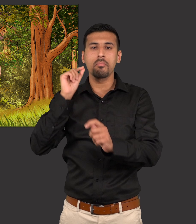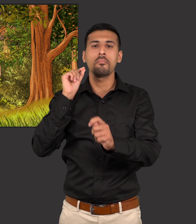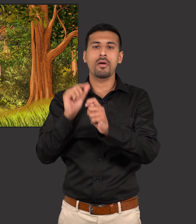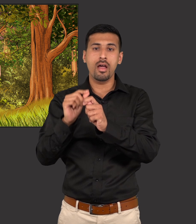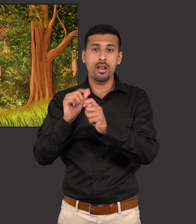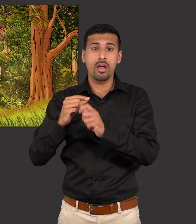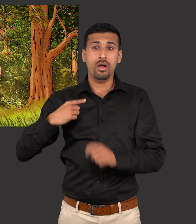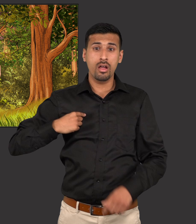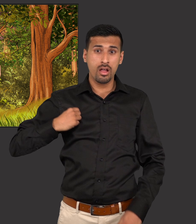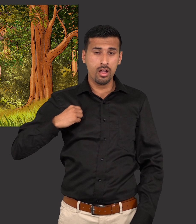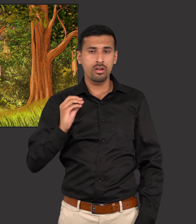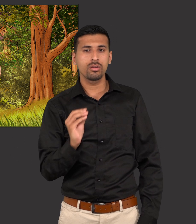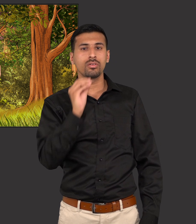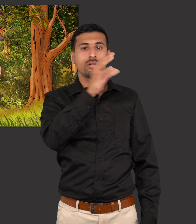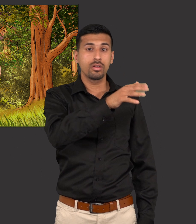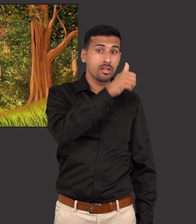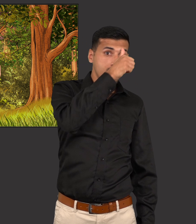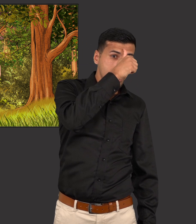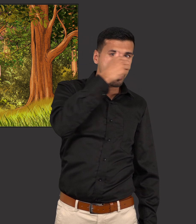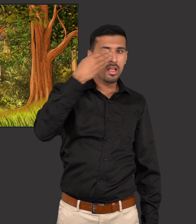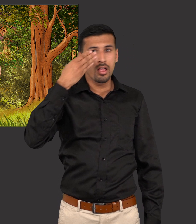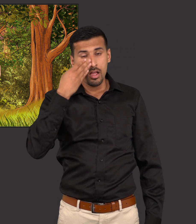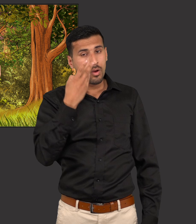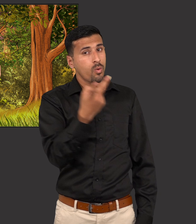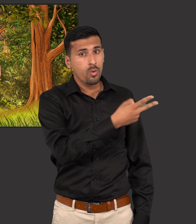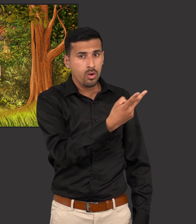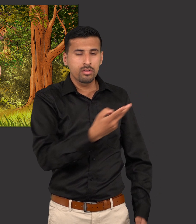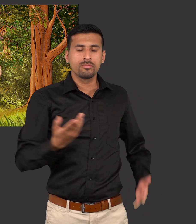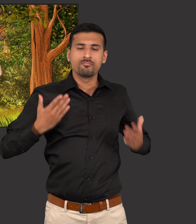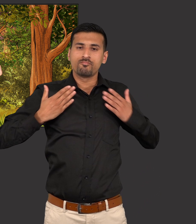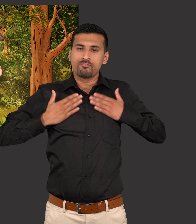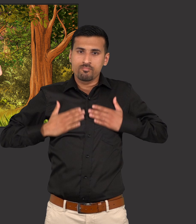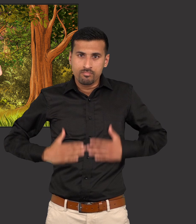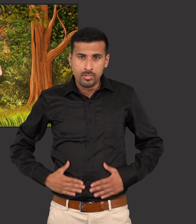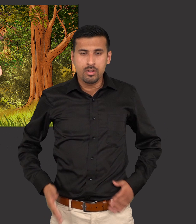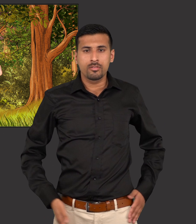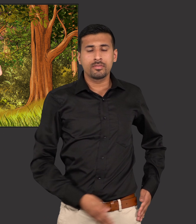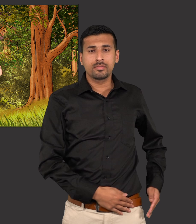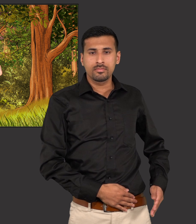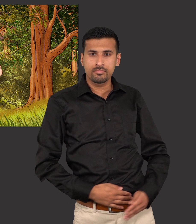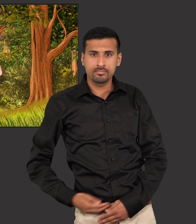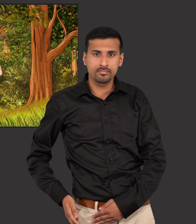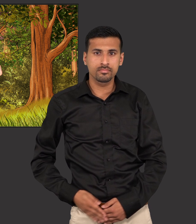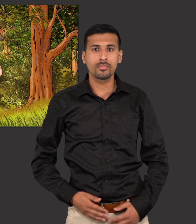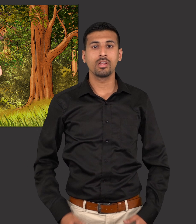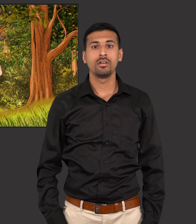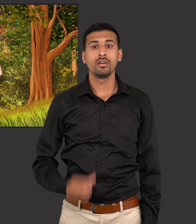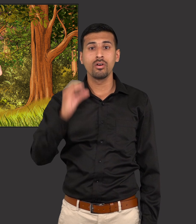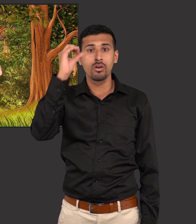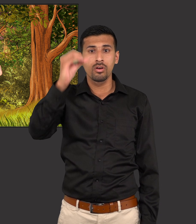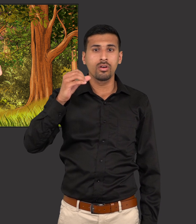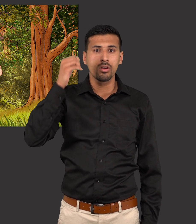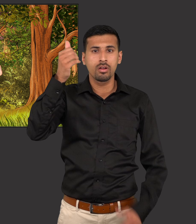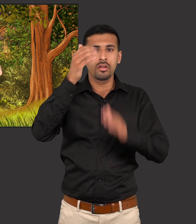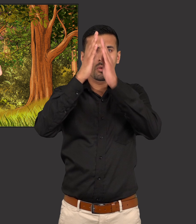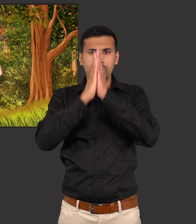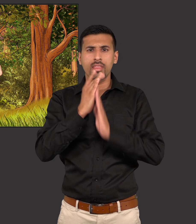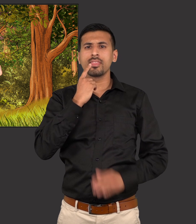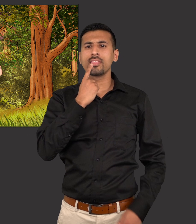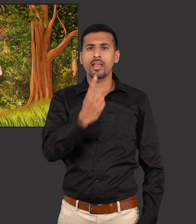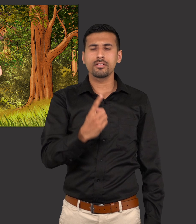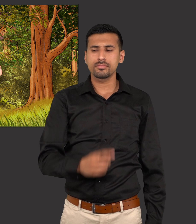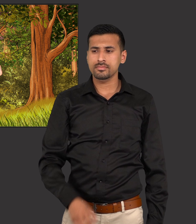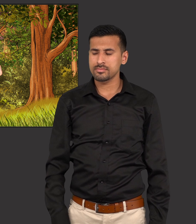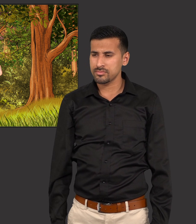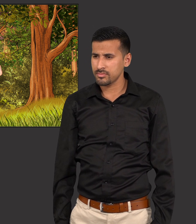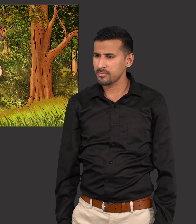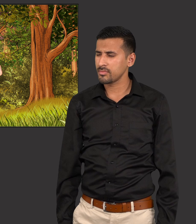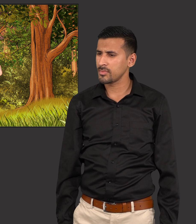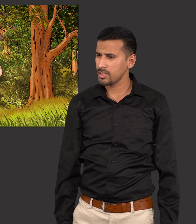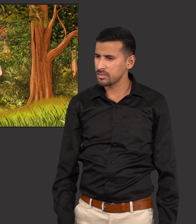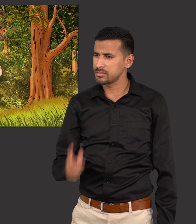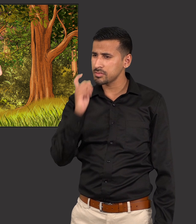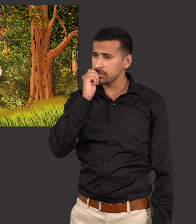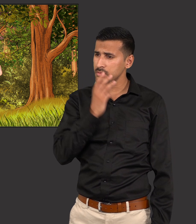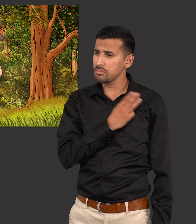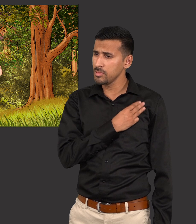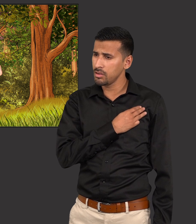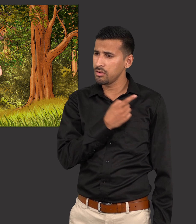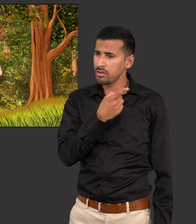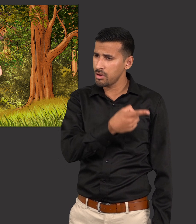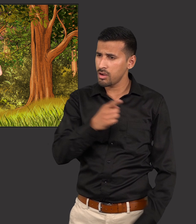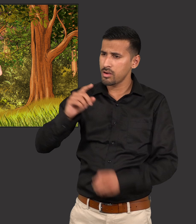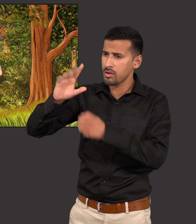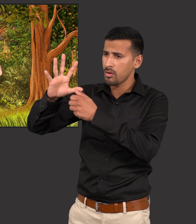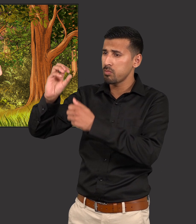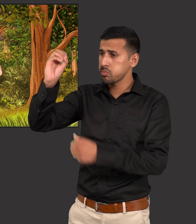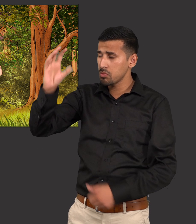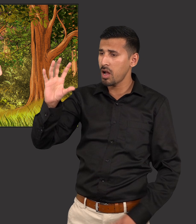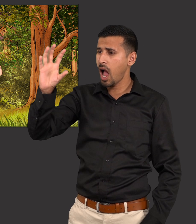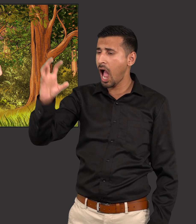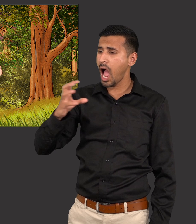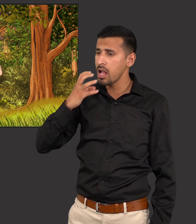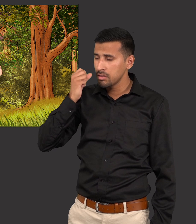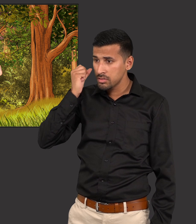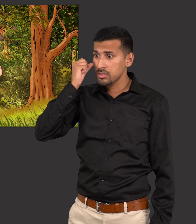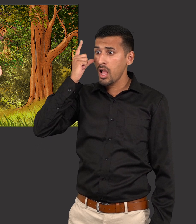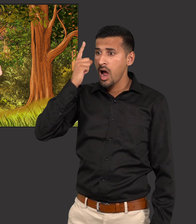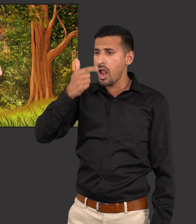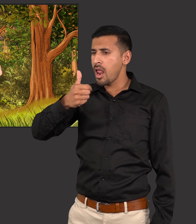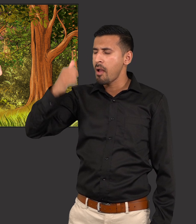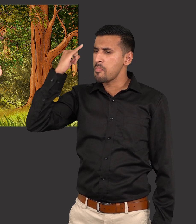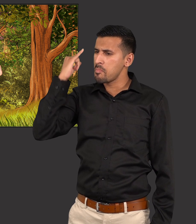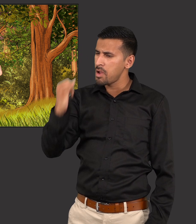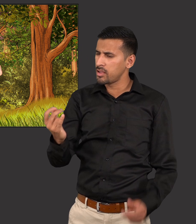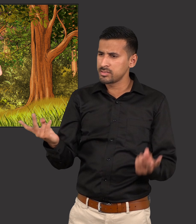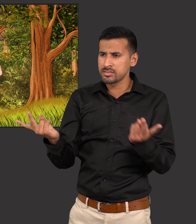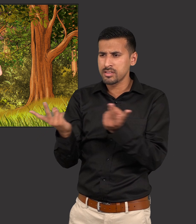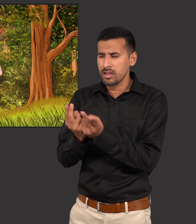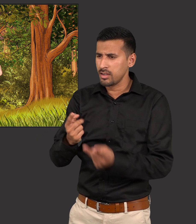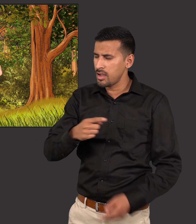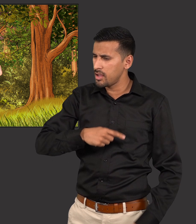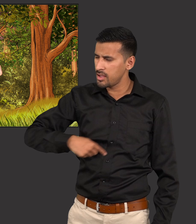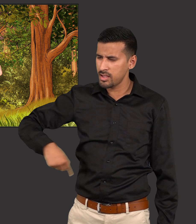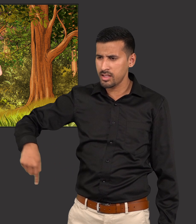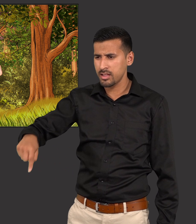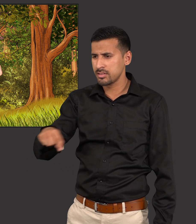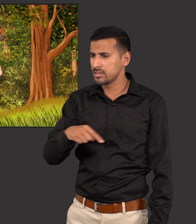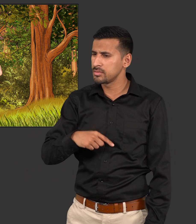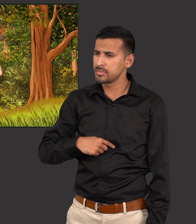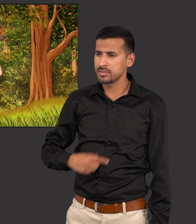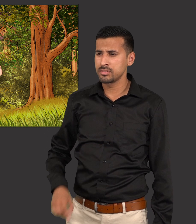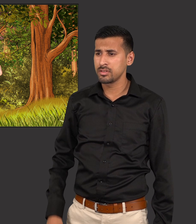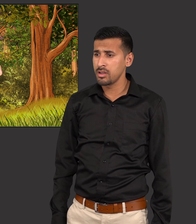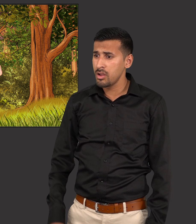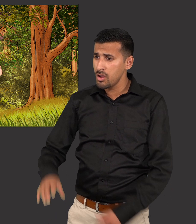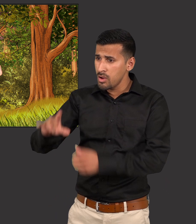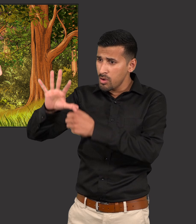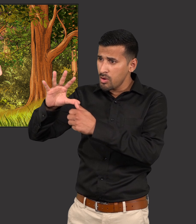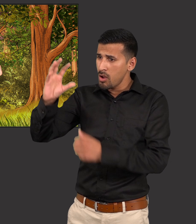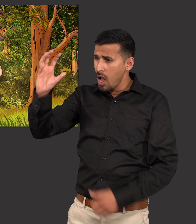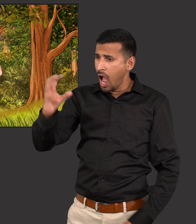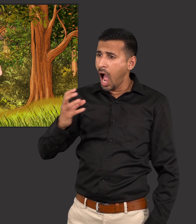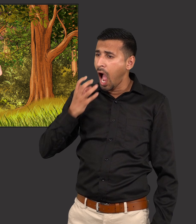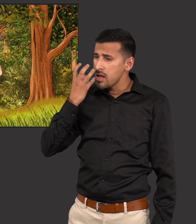And the LORD God made garments of skin for Adam and his wife, and He clothed them. Then the LORD God said, “Behold, the man has become like one of Us, knowing good and evil.